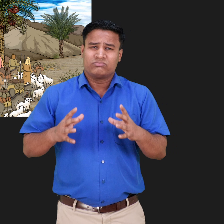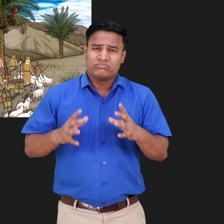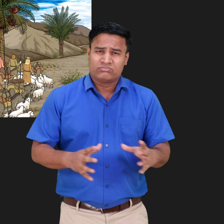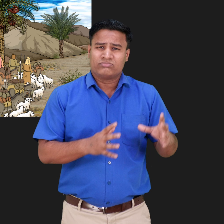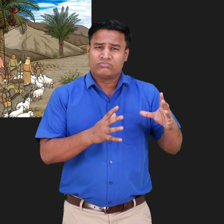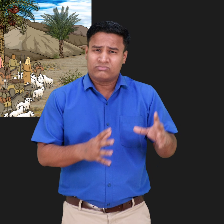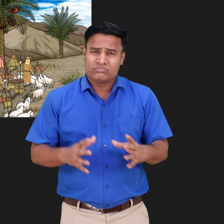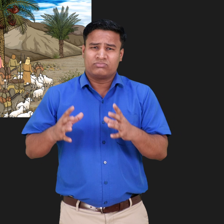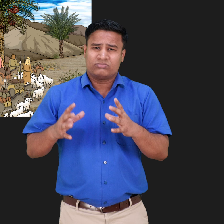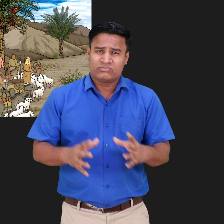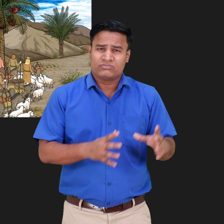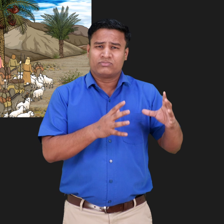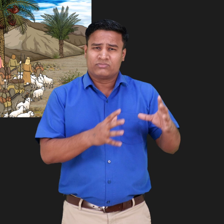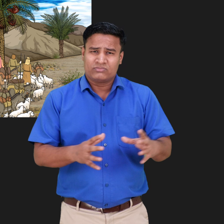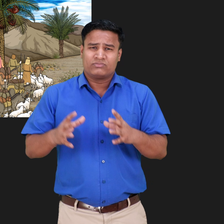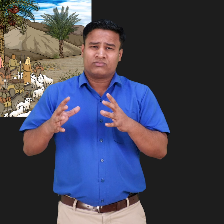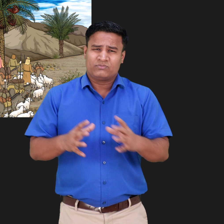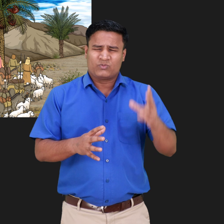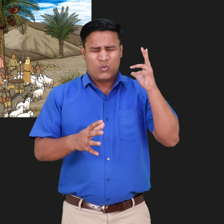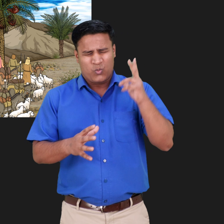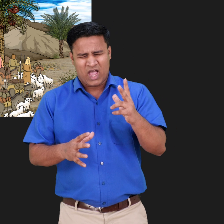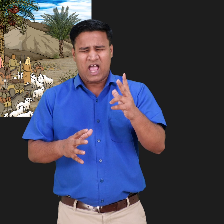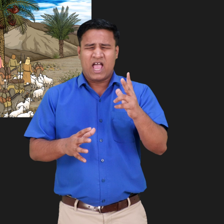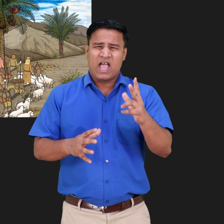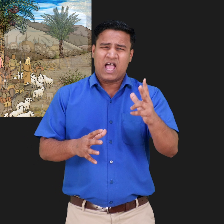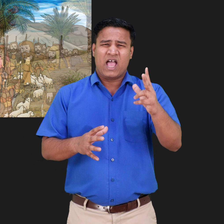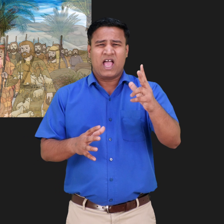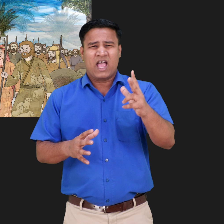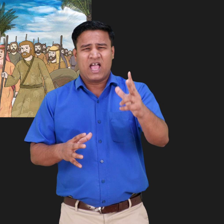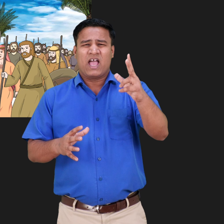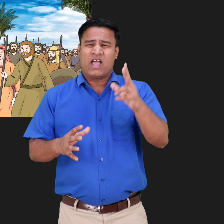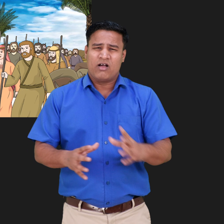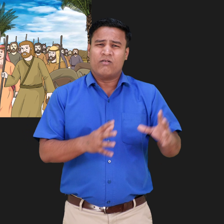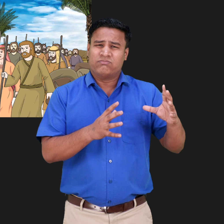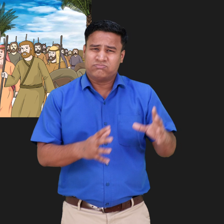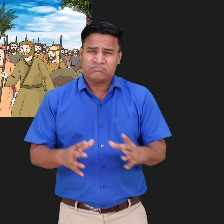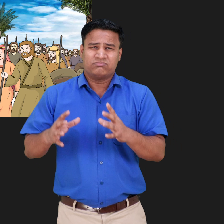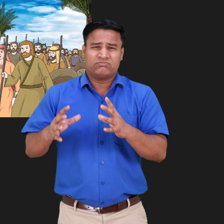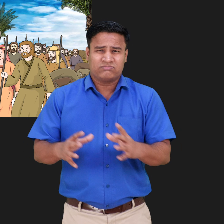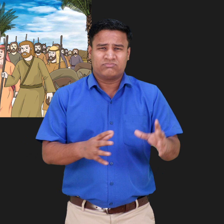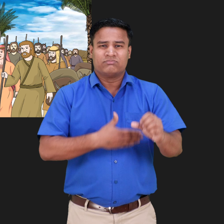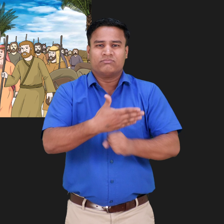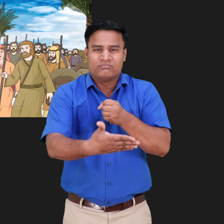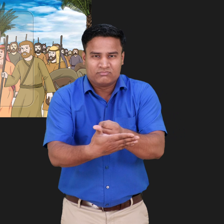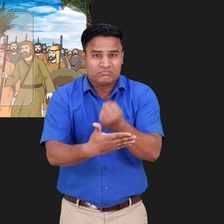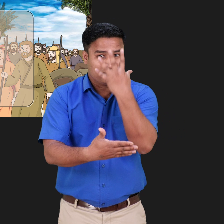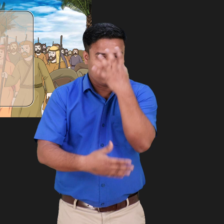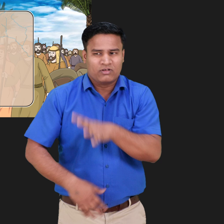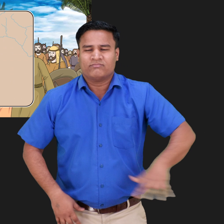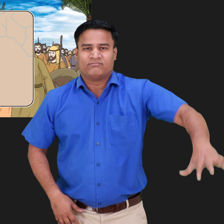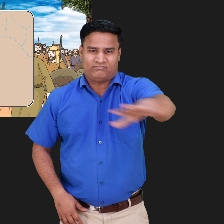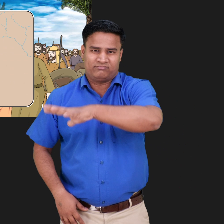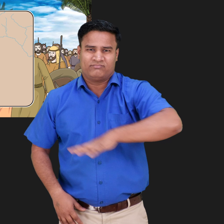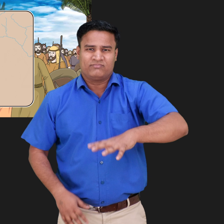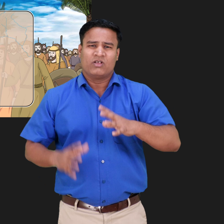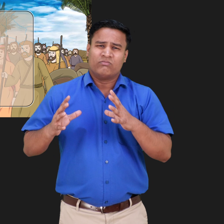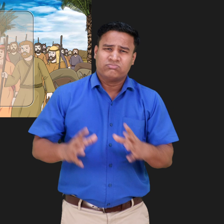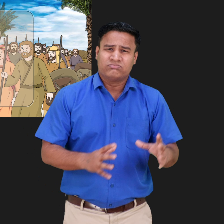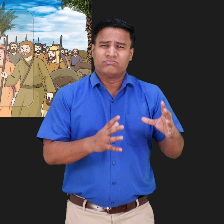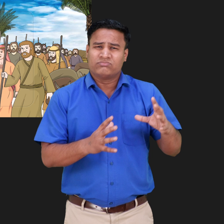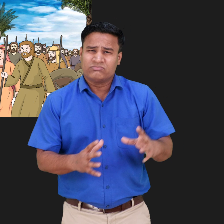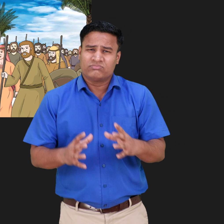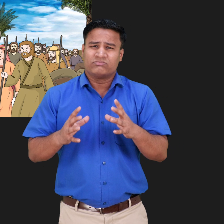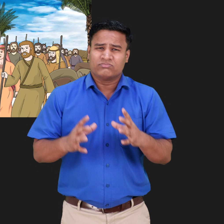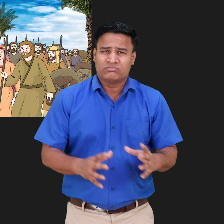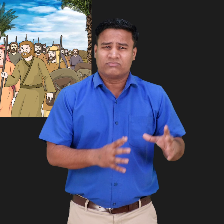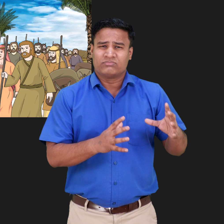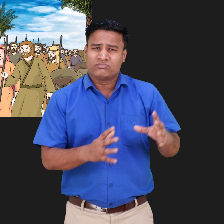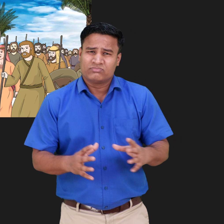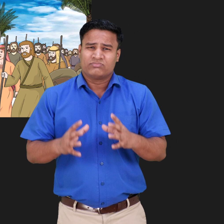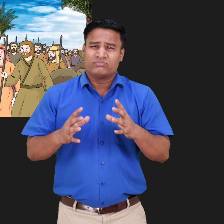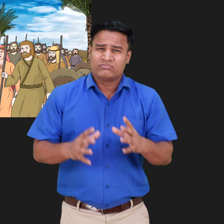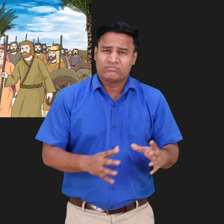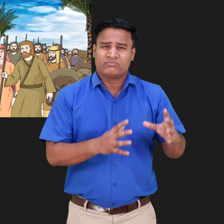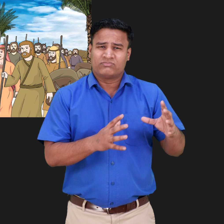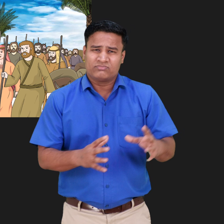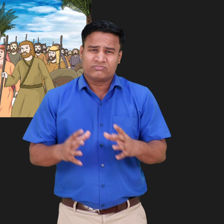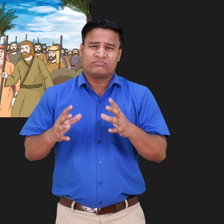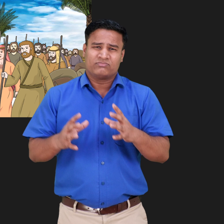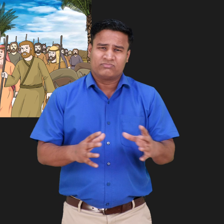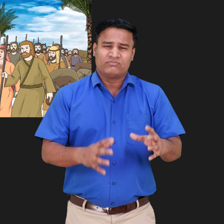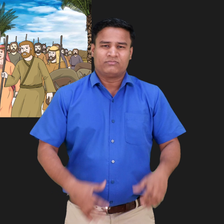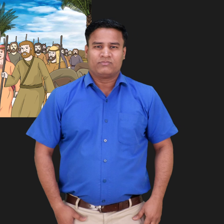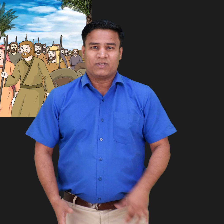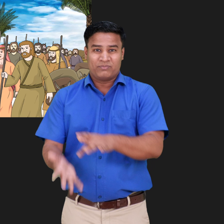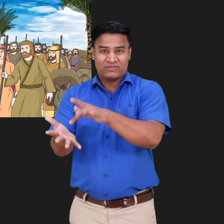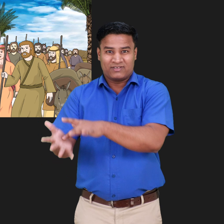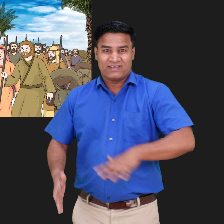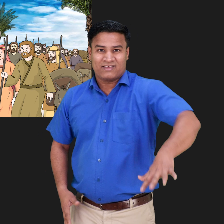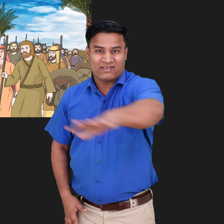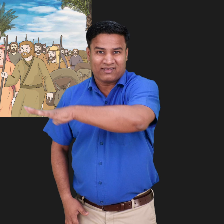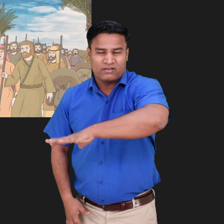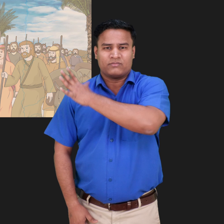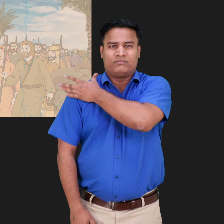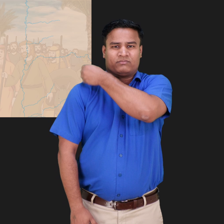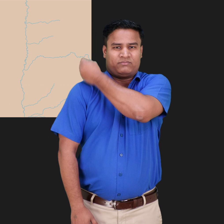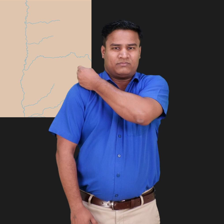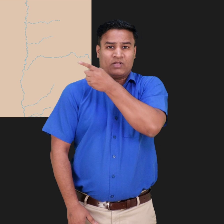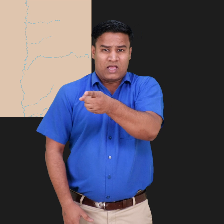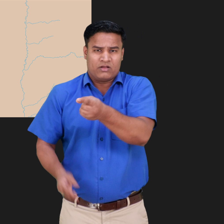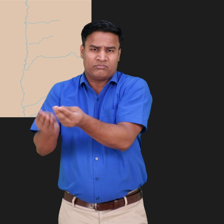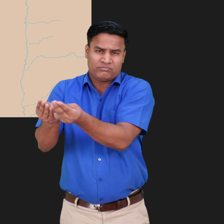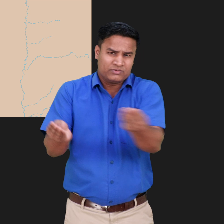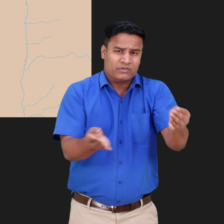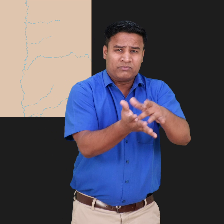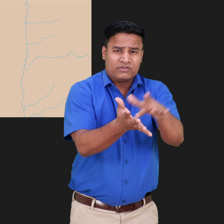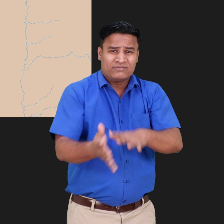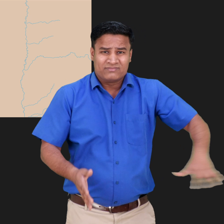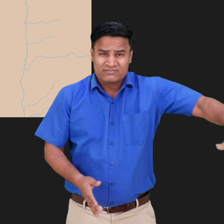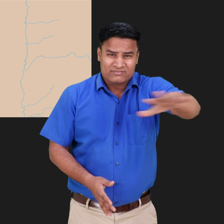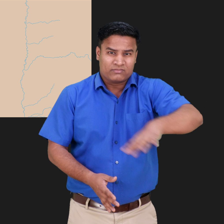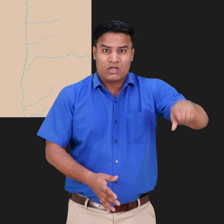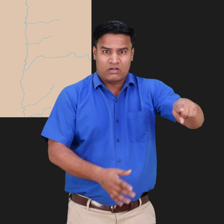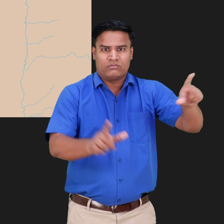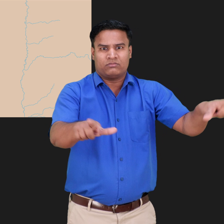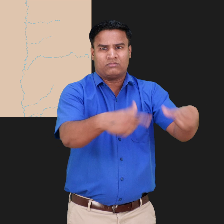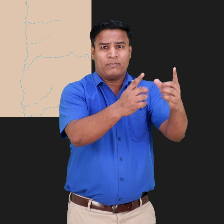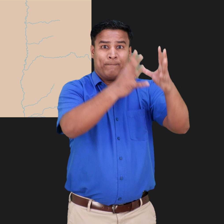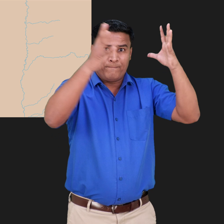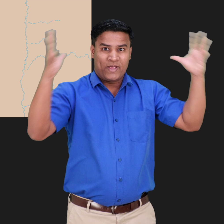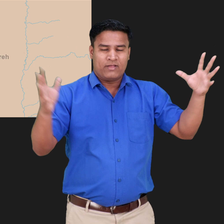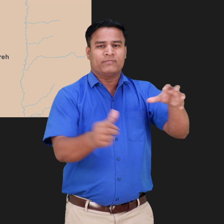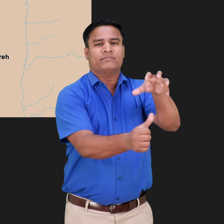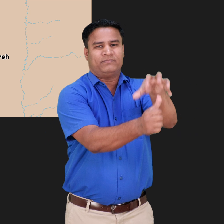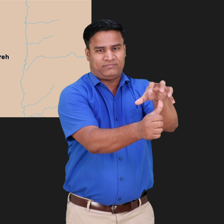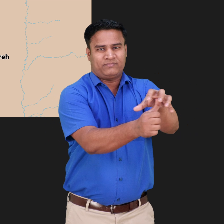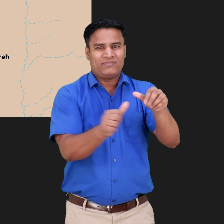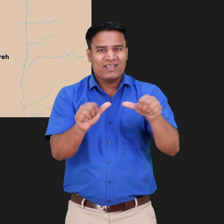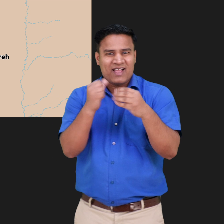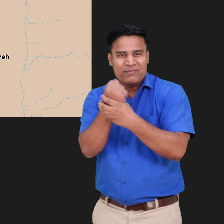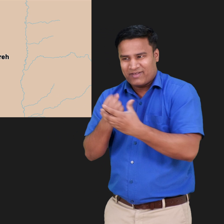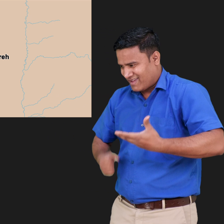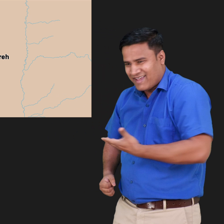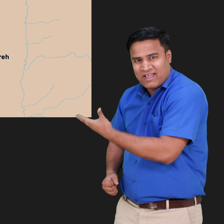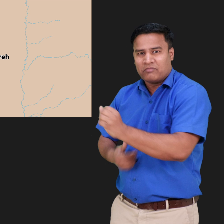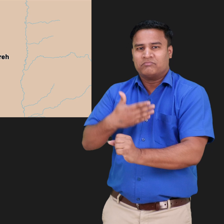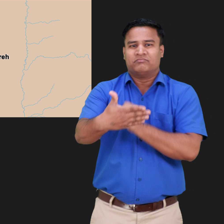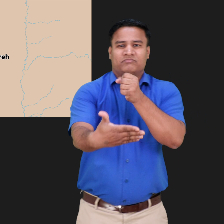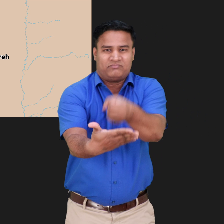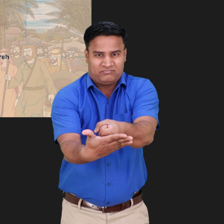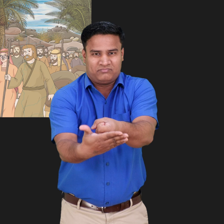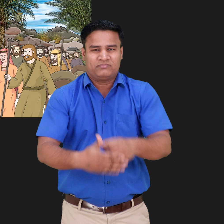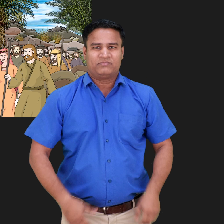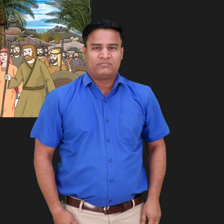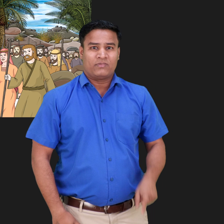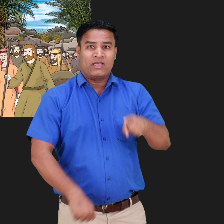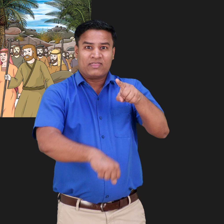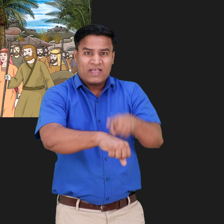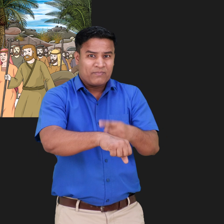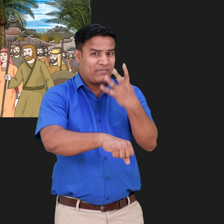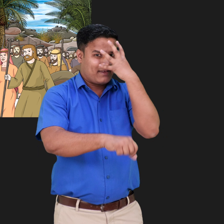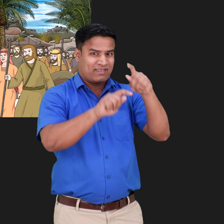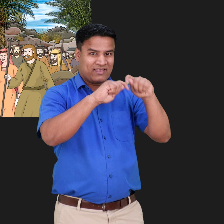When they came to the land of Canaan, Abram traveled through the land as far as the site of the Oak of Moreh at Shechem.